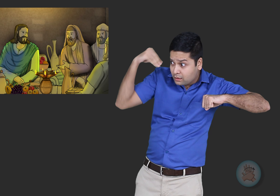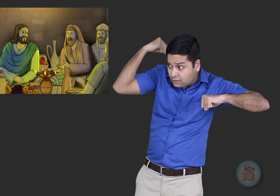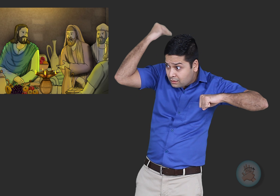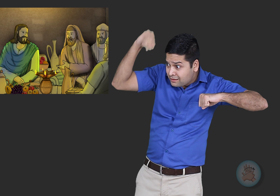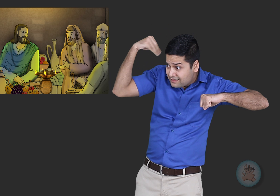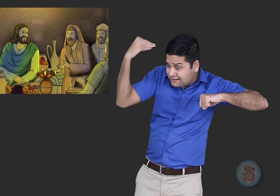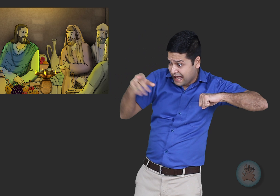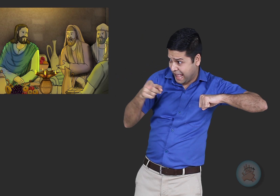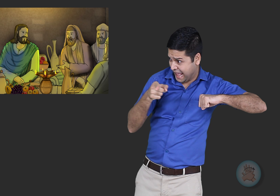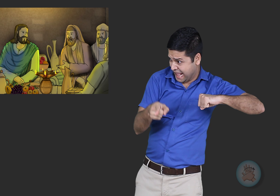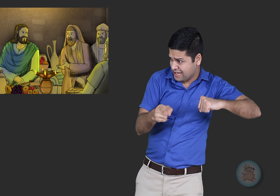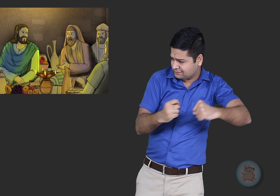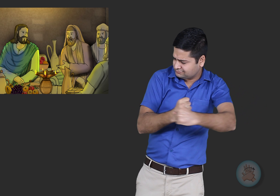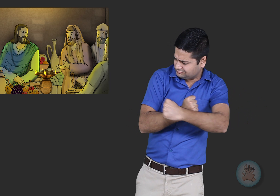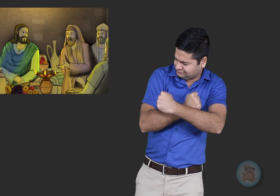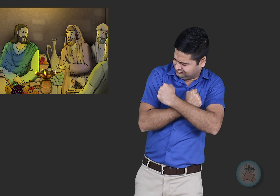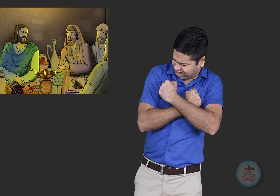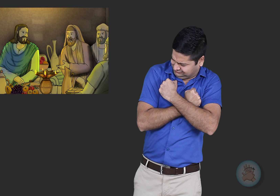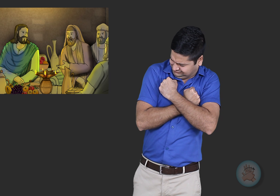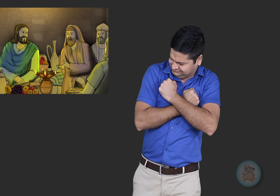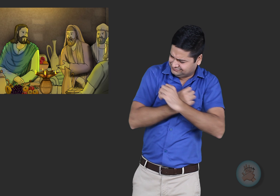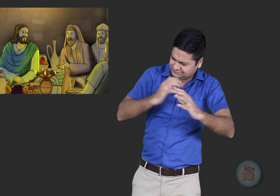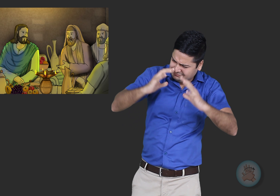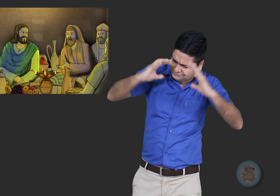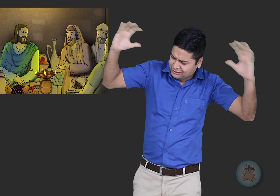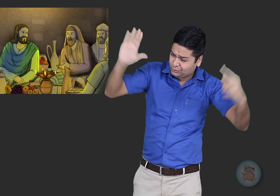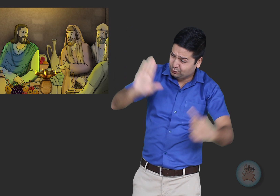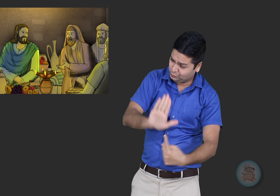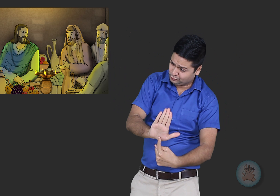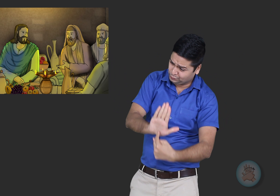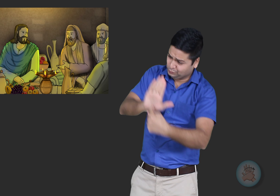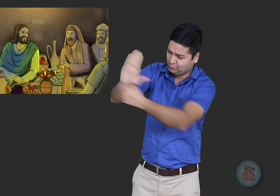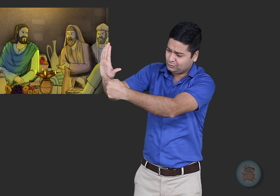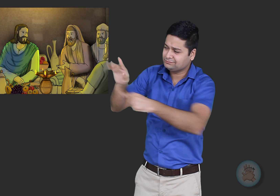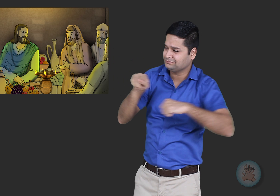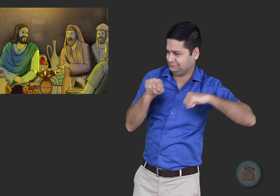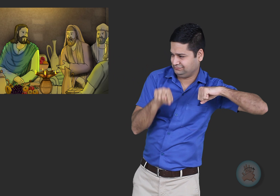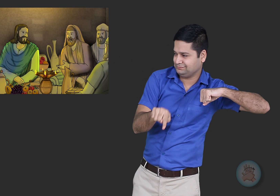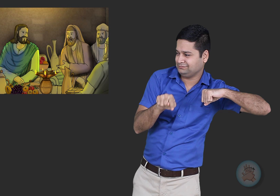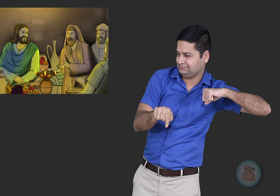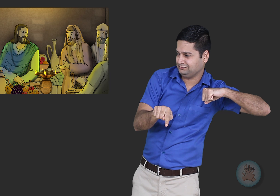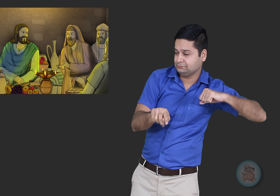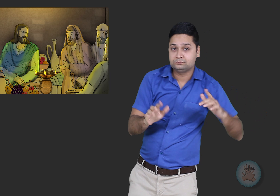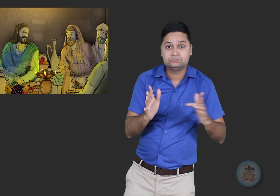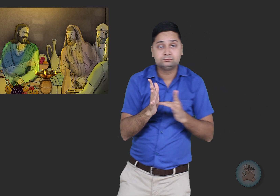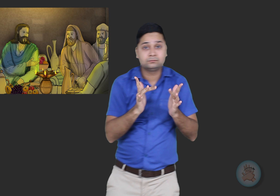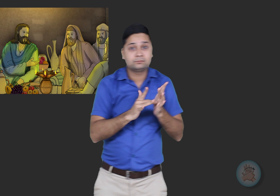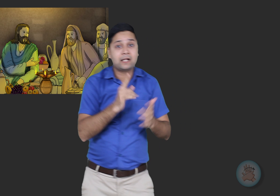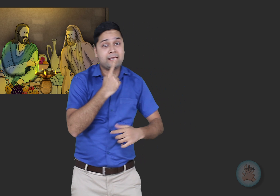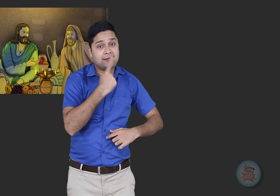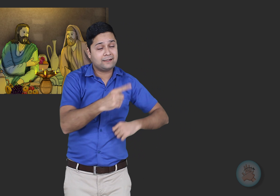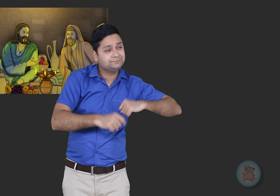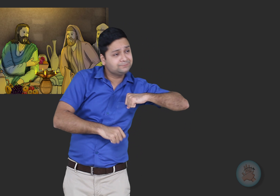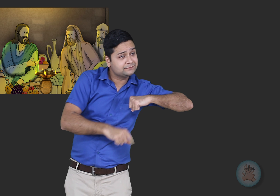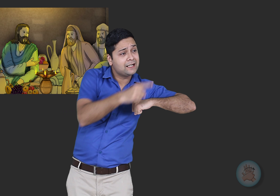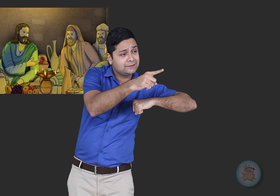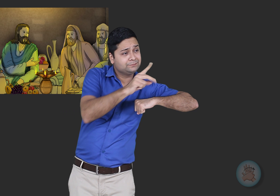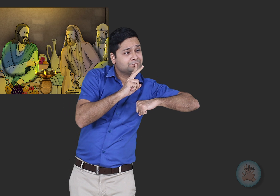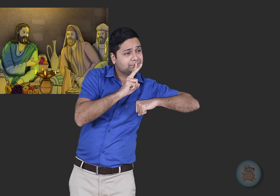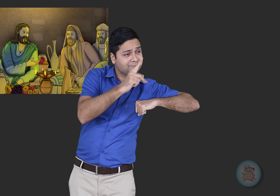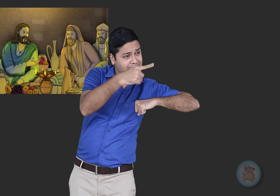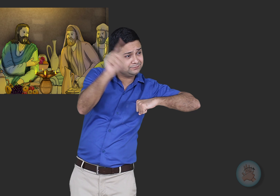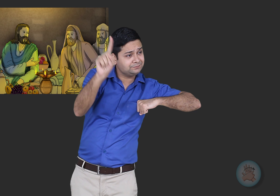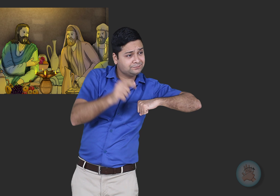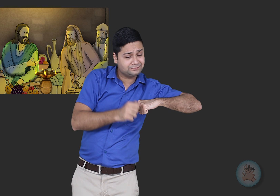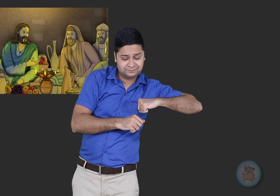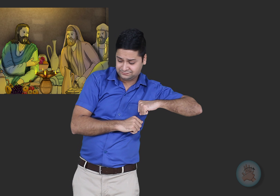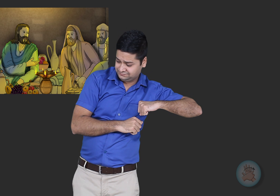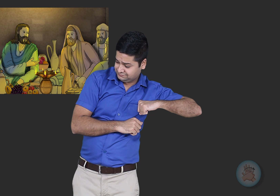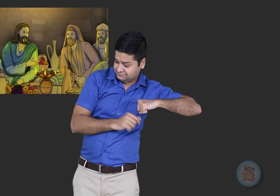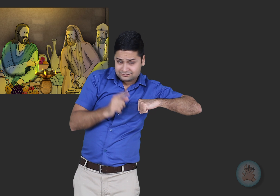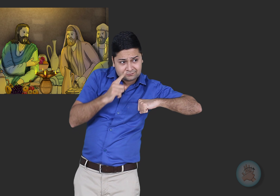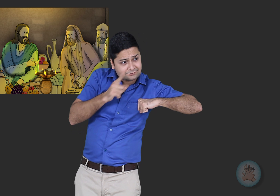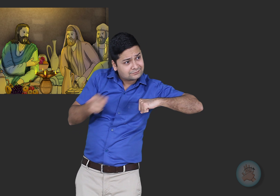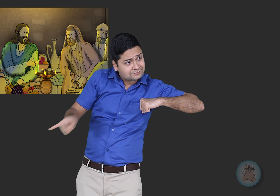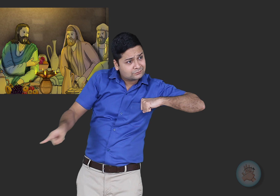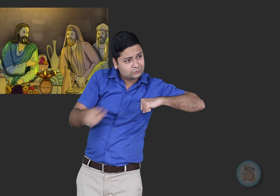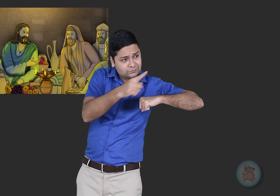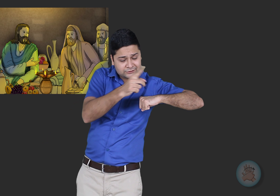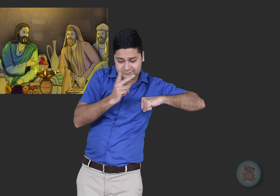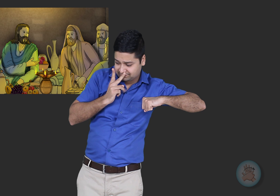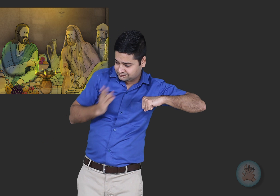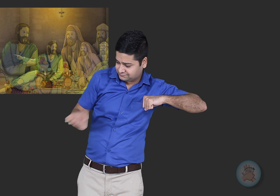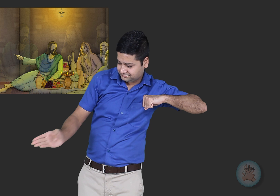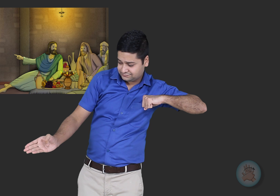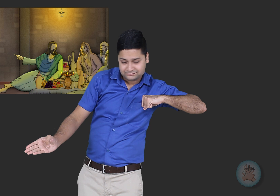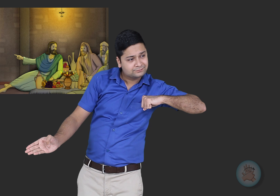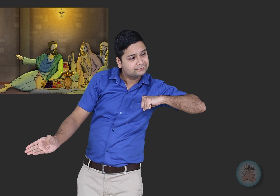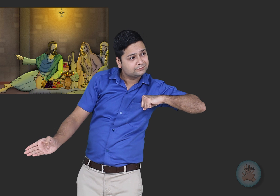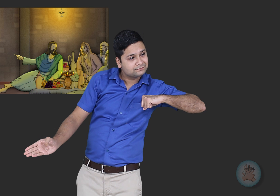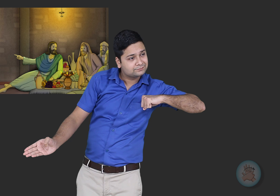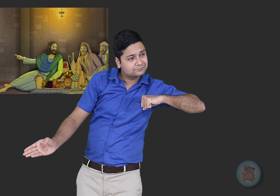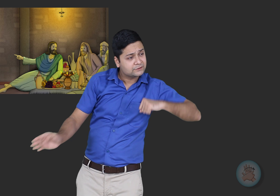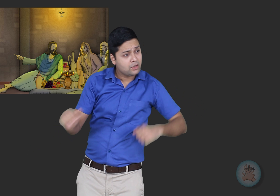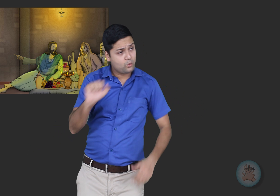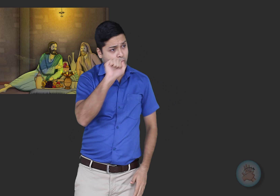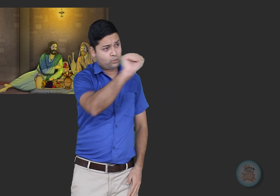“You have judged correctly,” Jesus said.